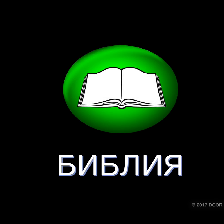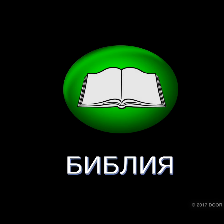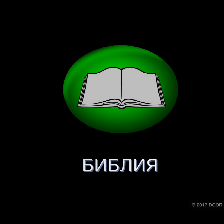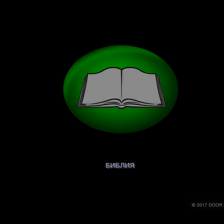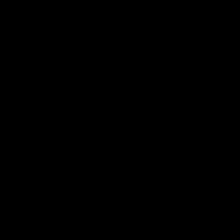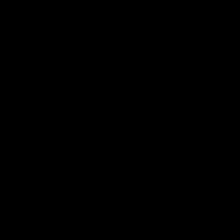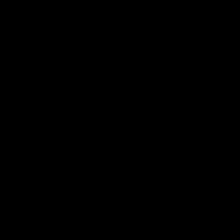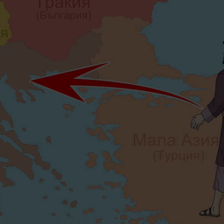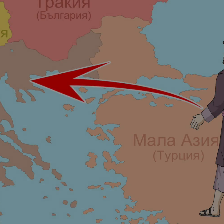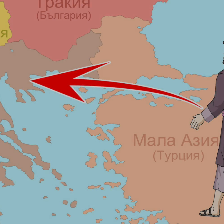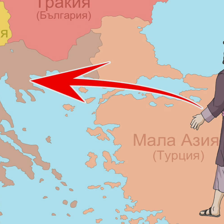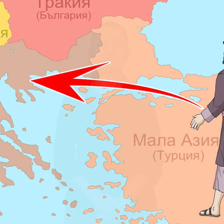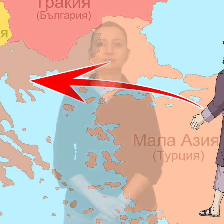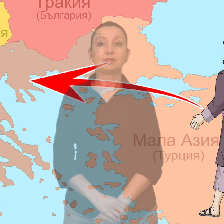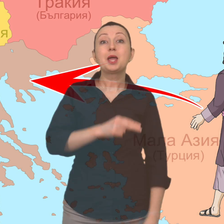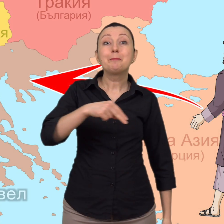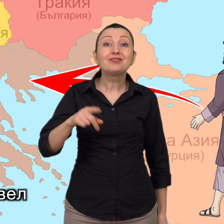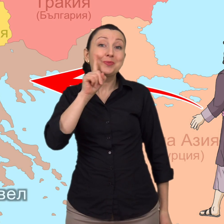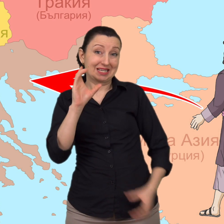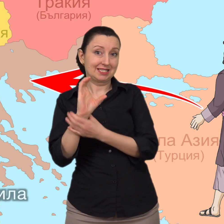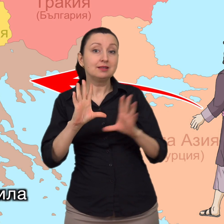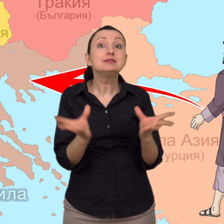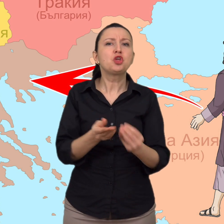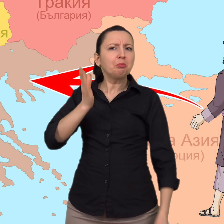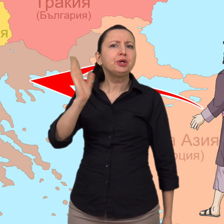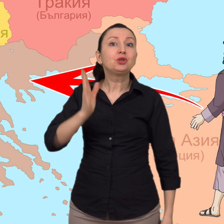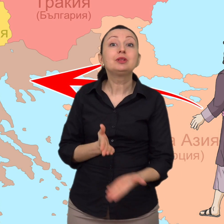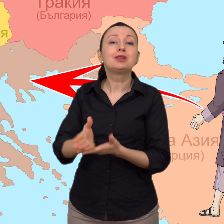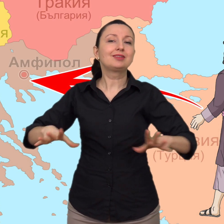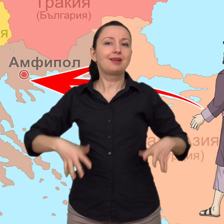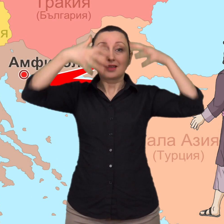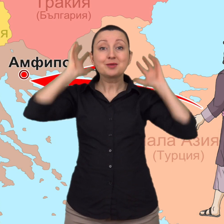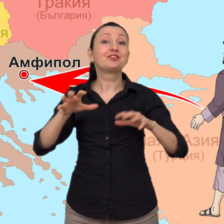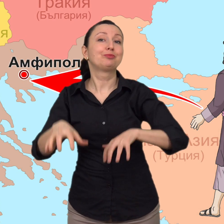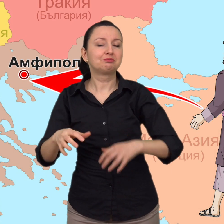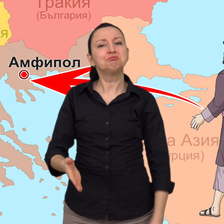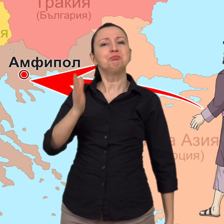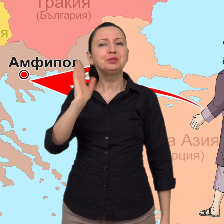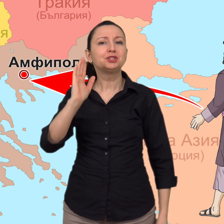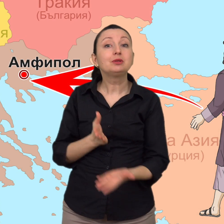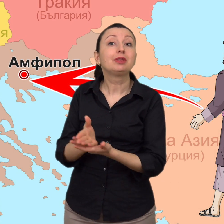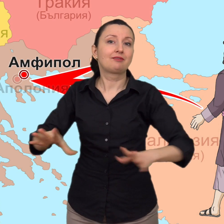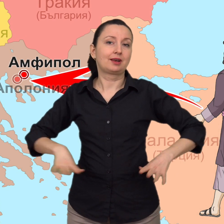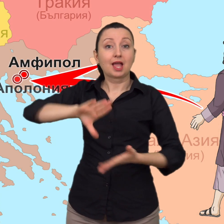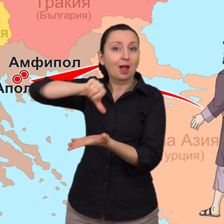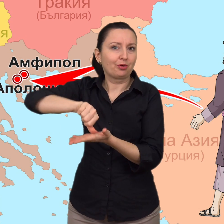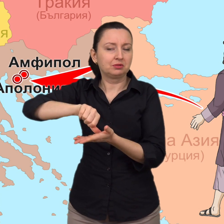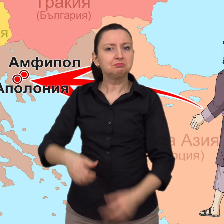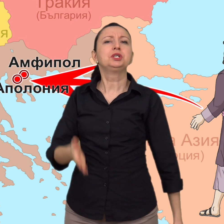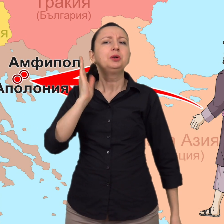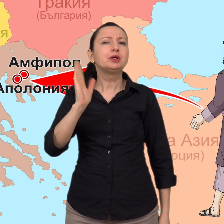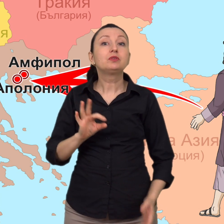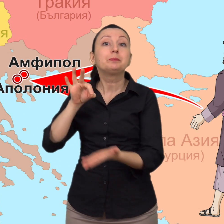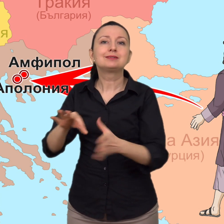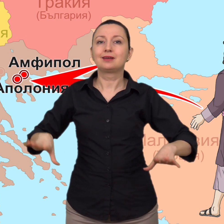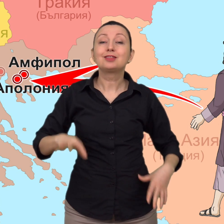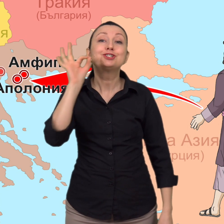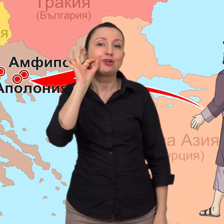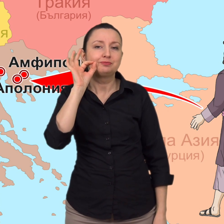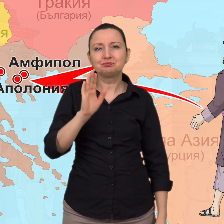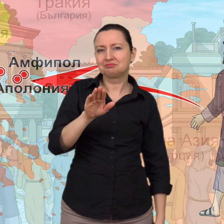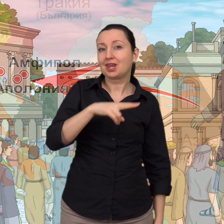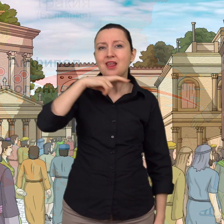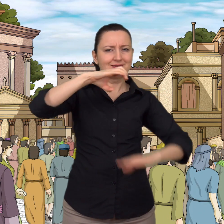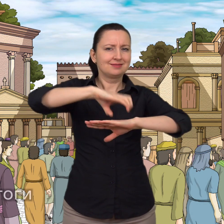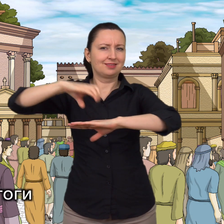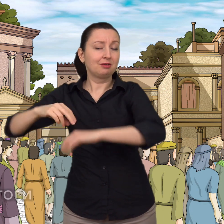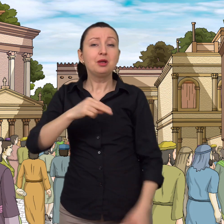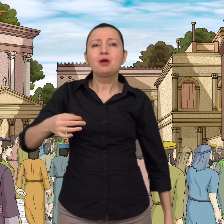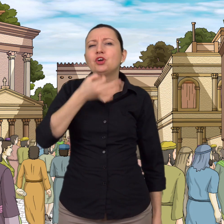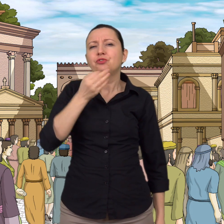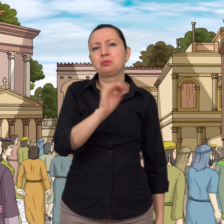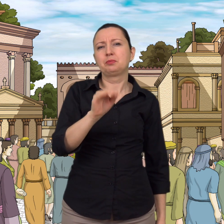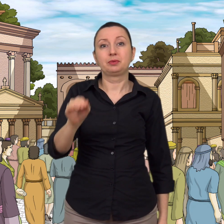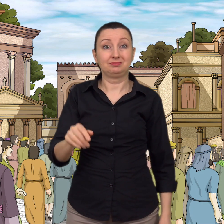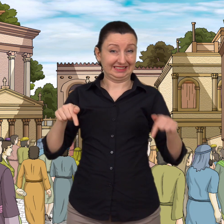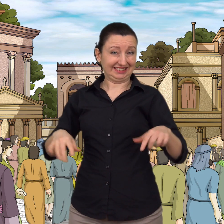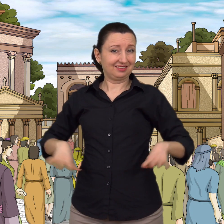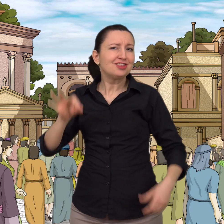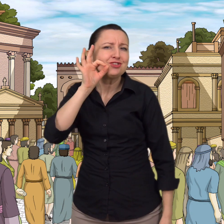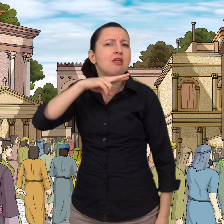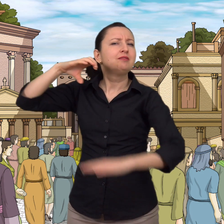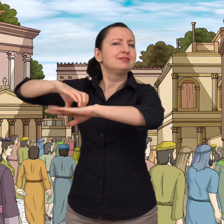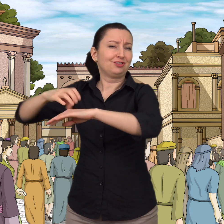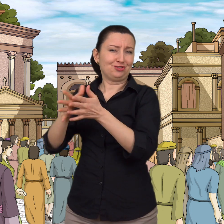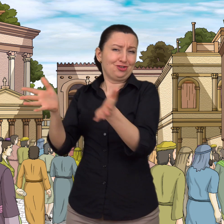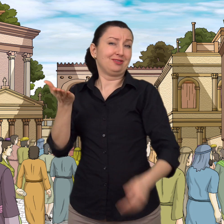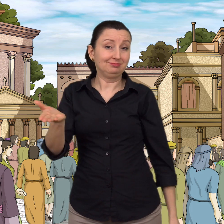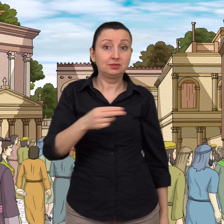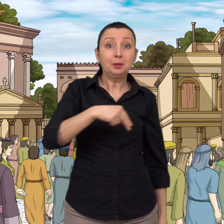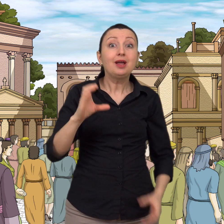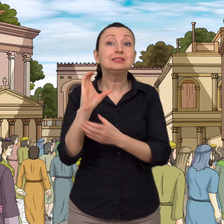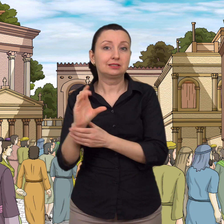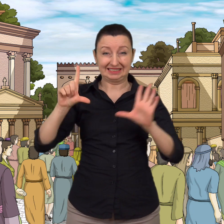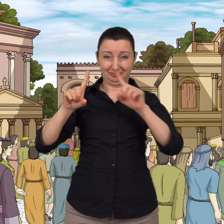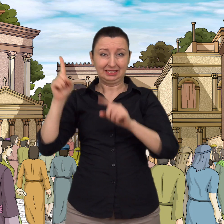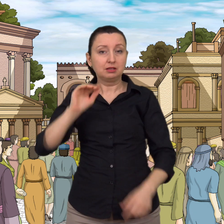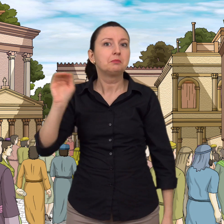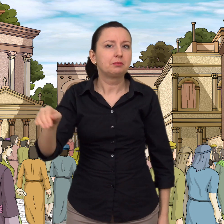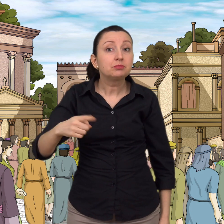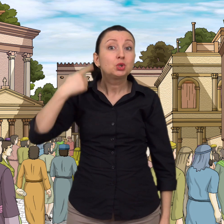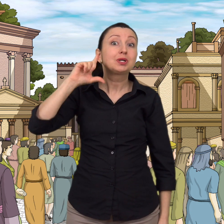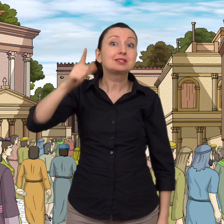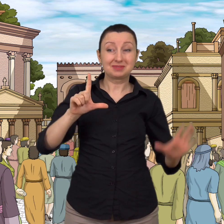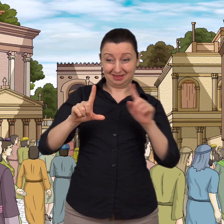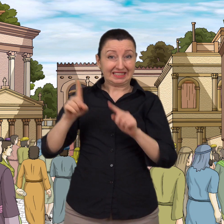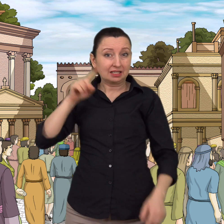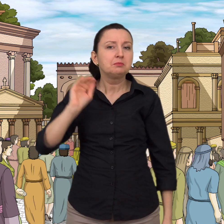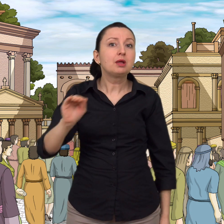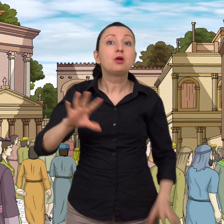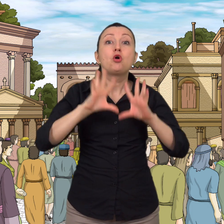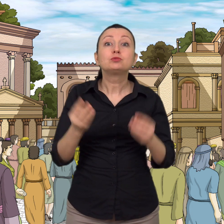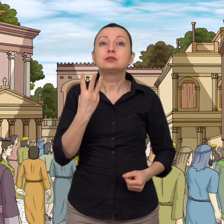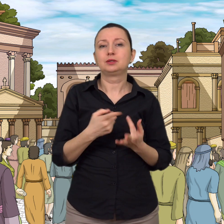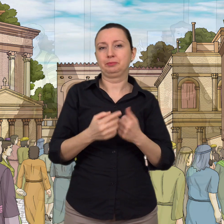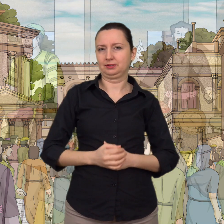When they had passed through Amphipolis and Apollonia, they came to Thessalonica, where there was a Jewish synagogue.